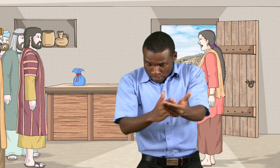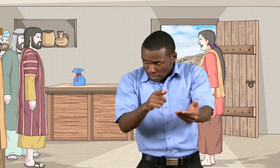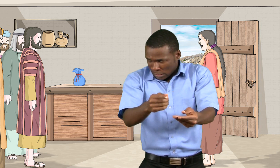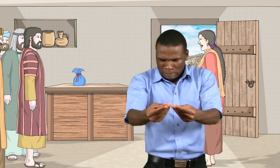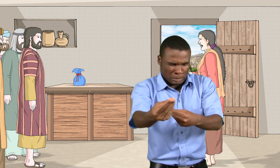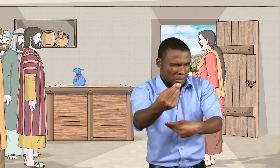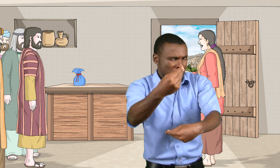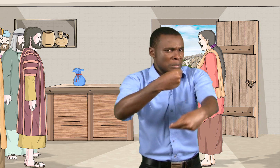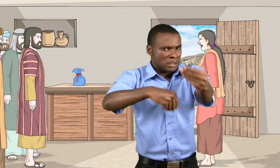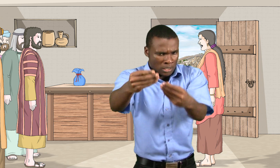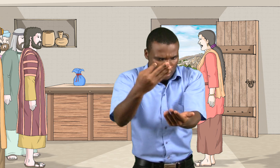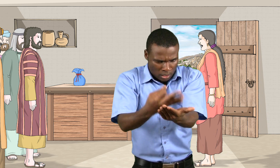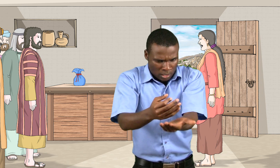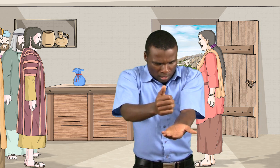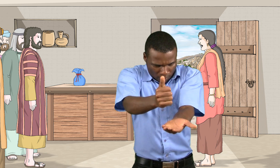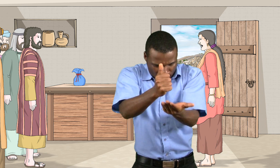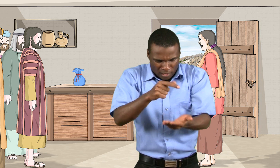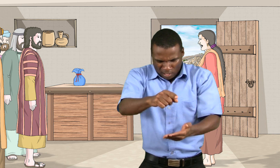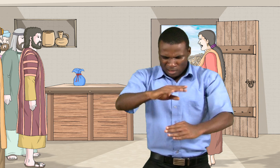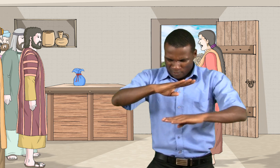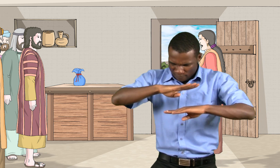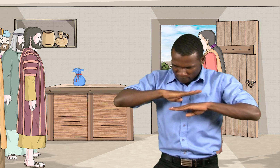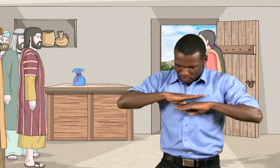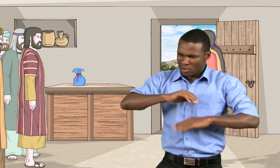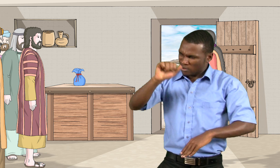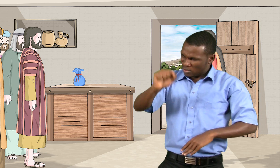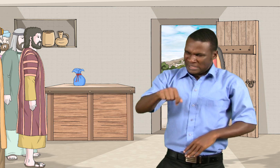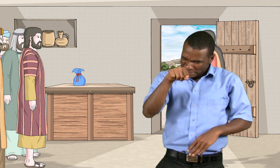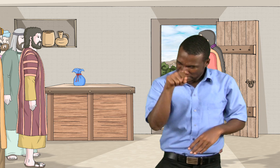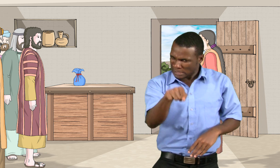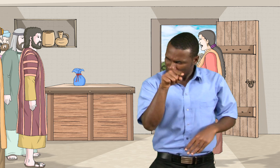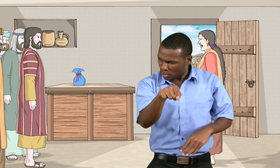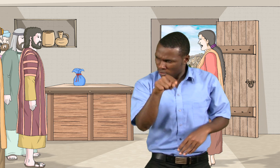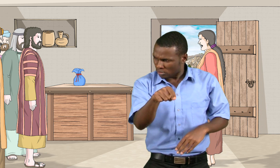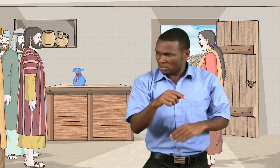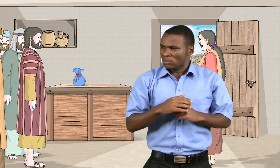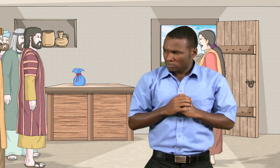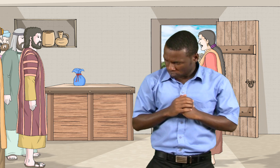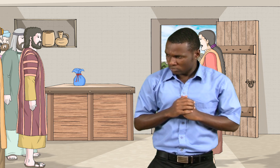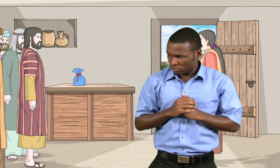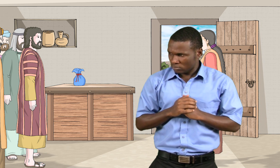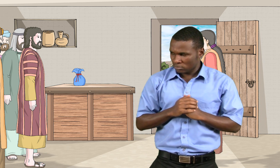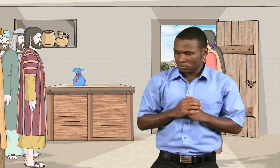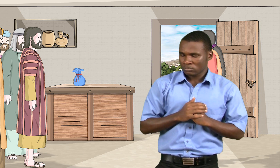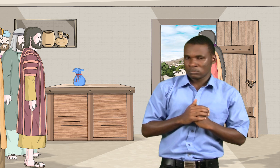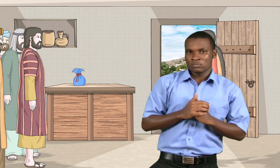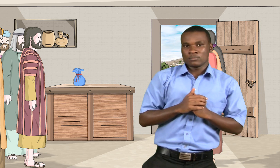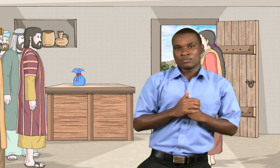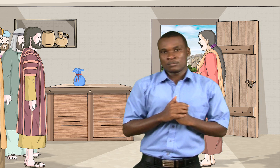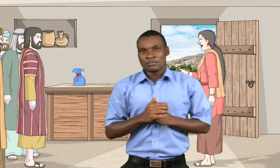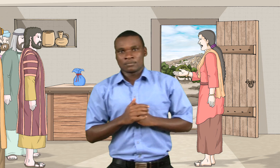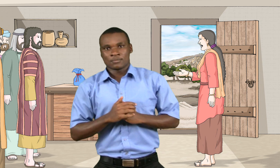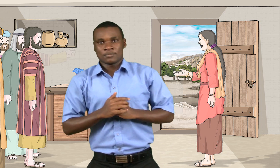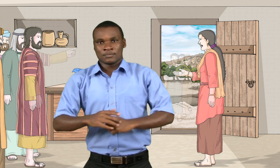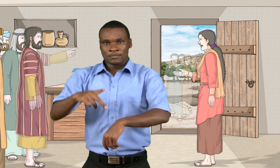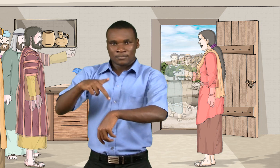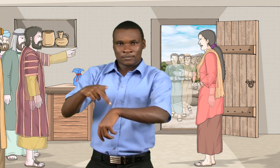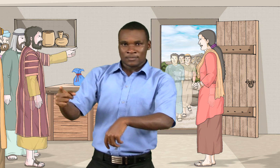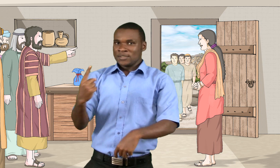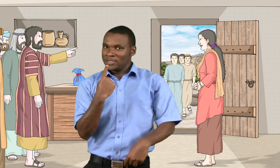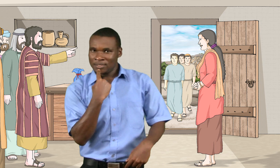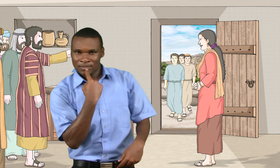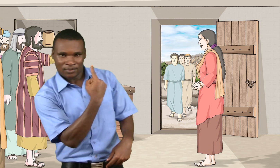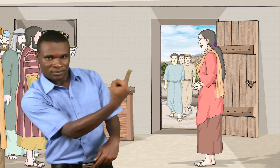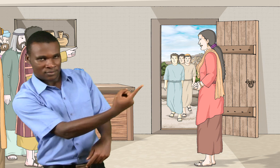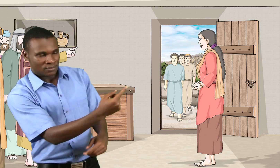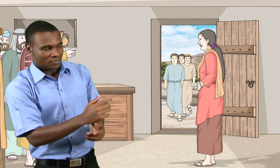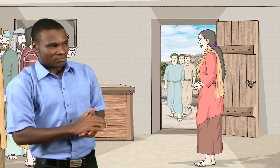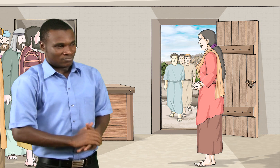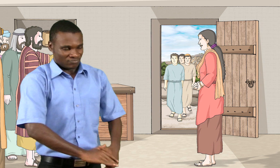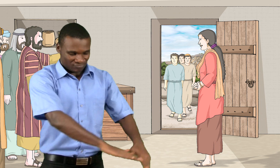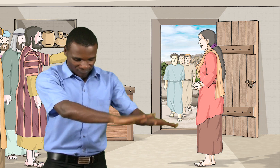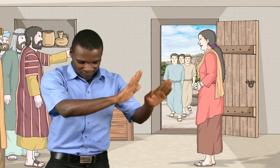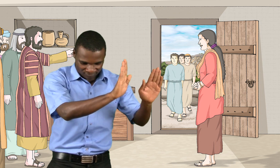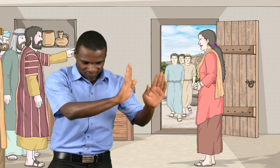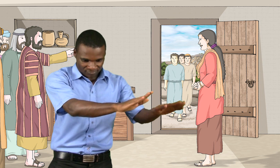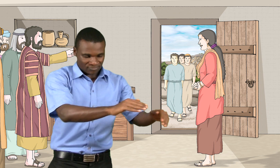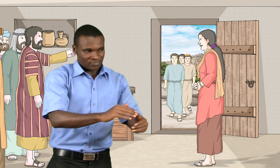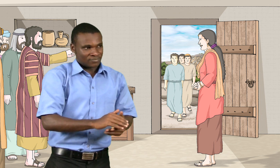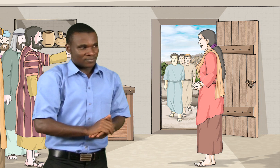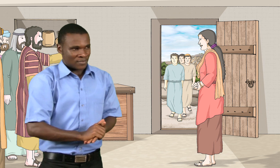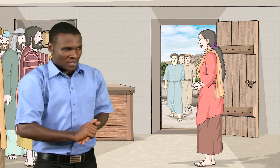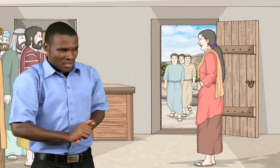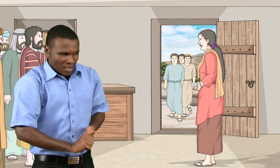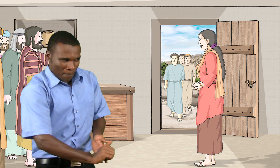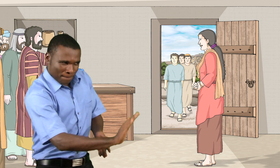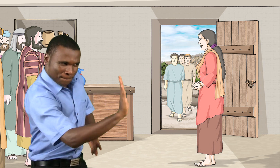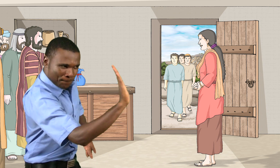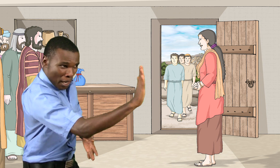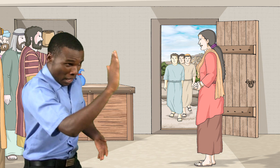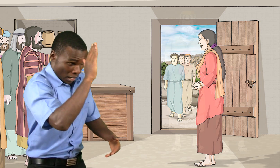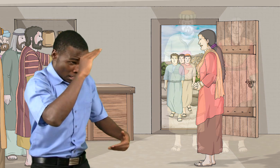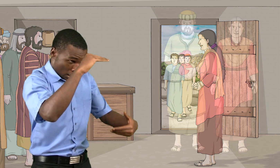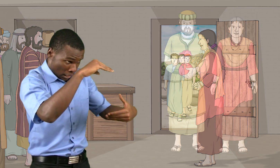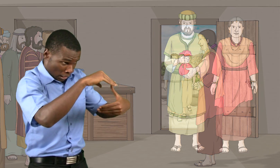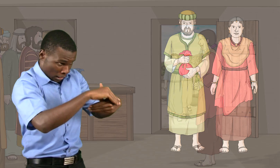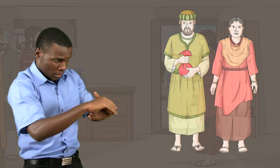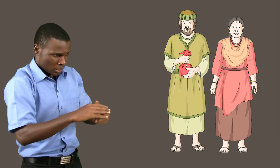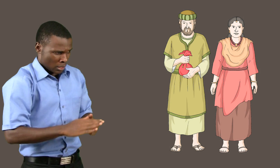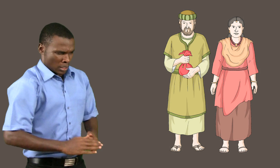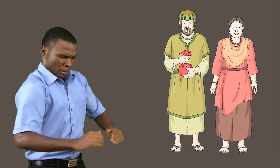“Yes,” she answered, “that is the price.”